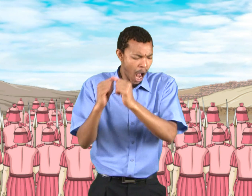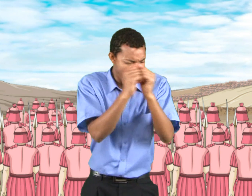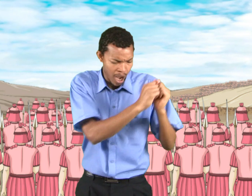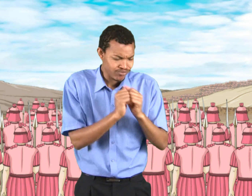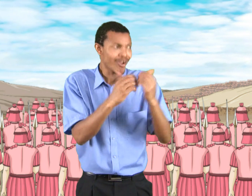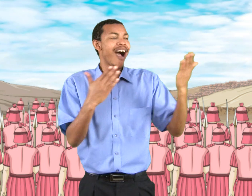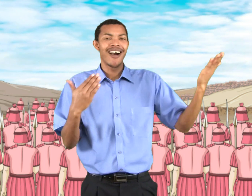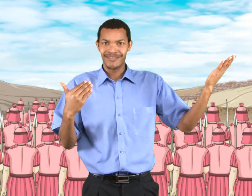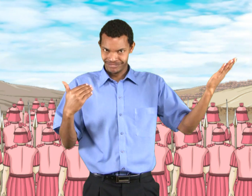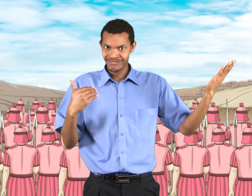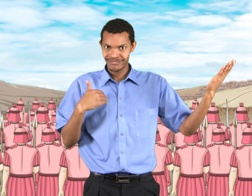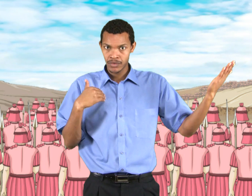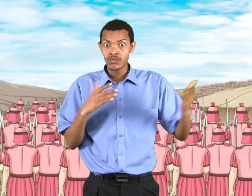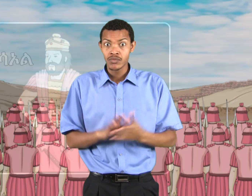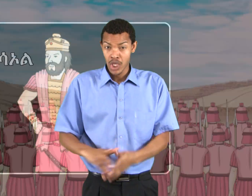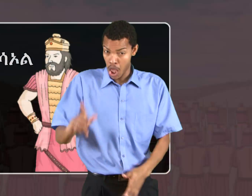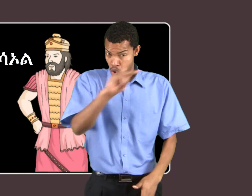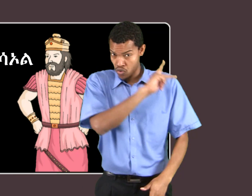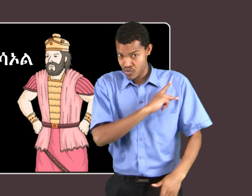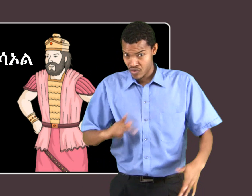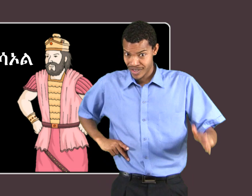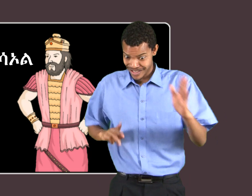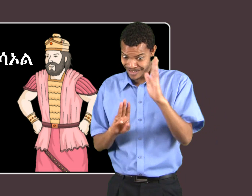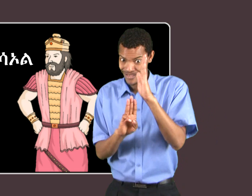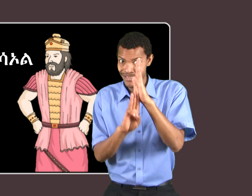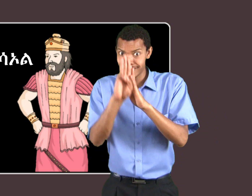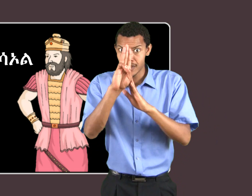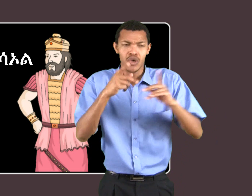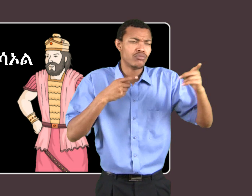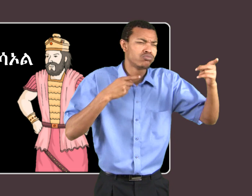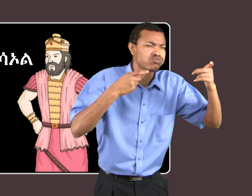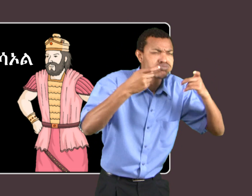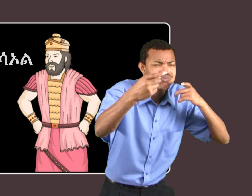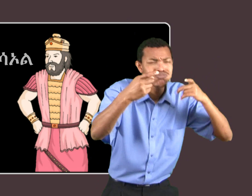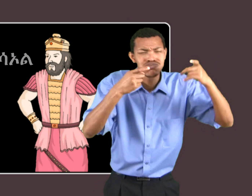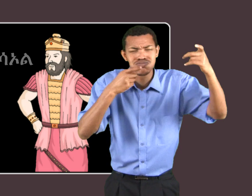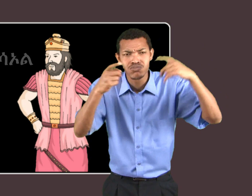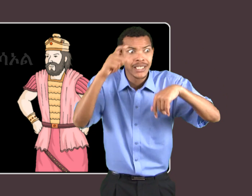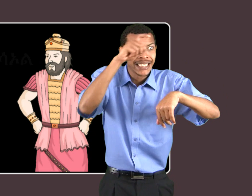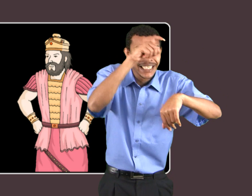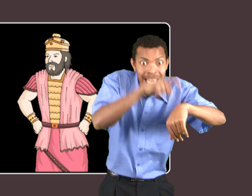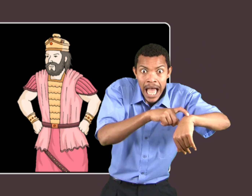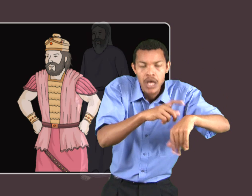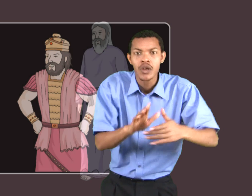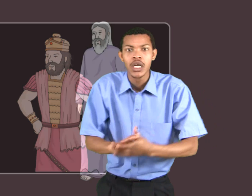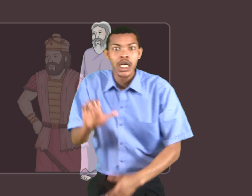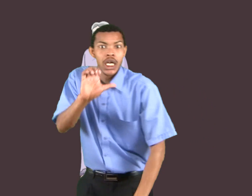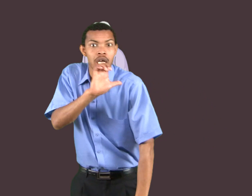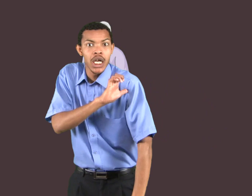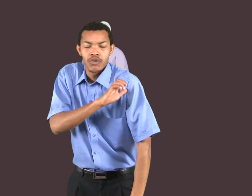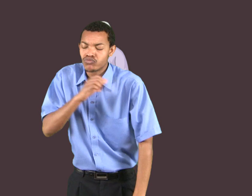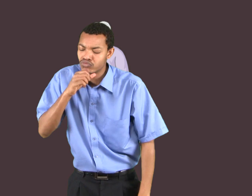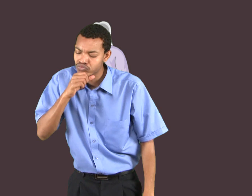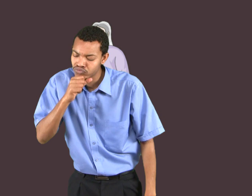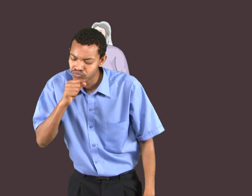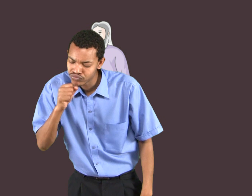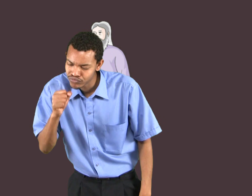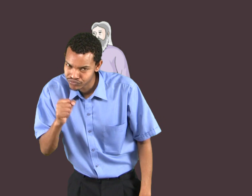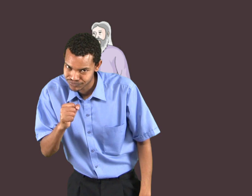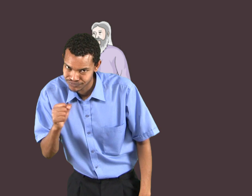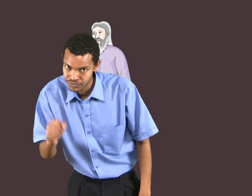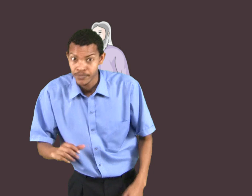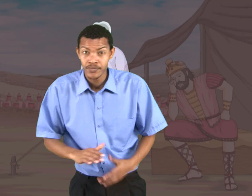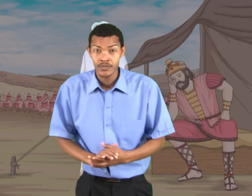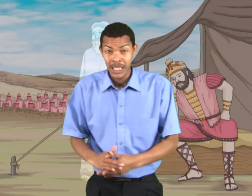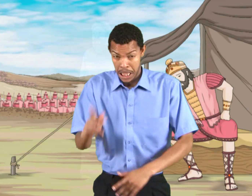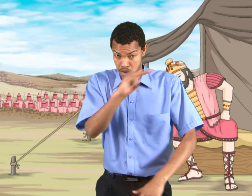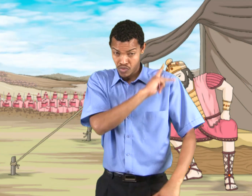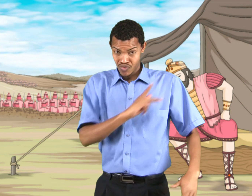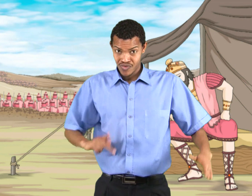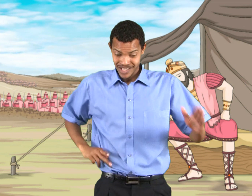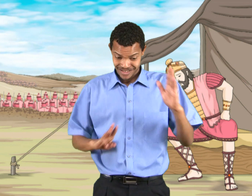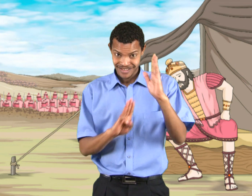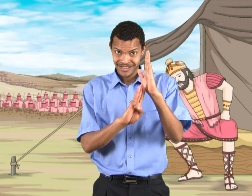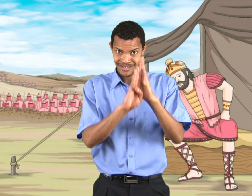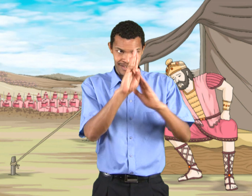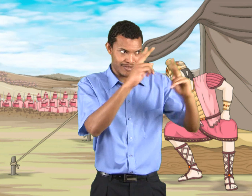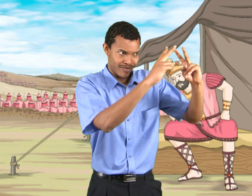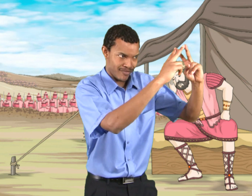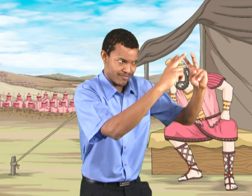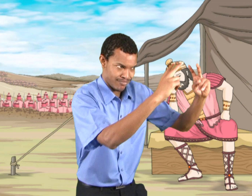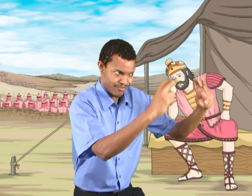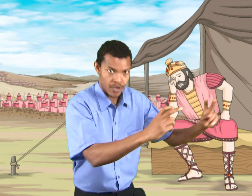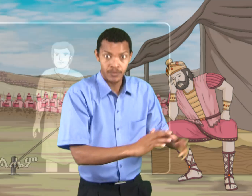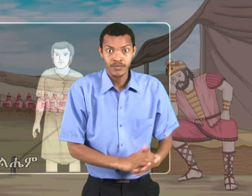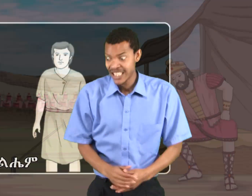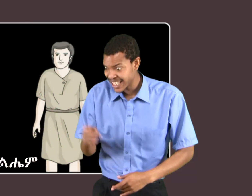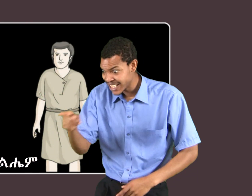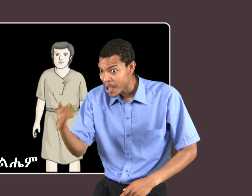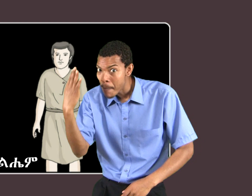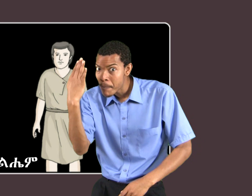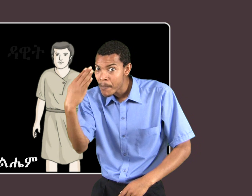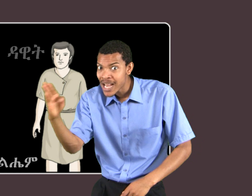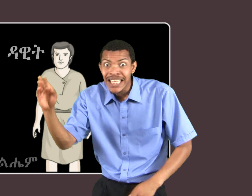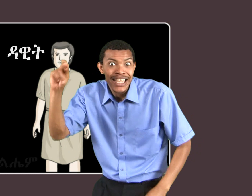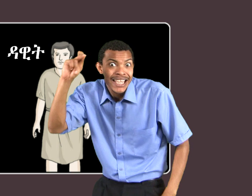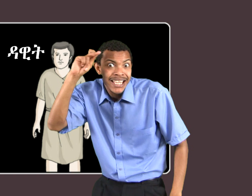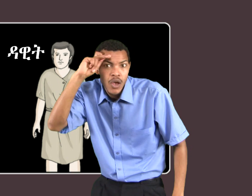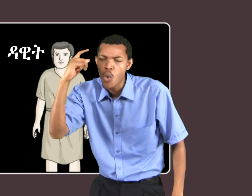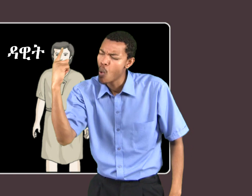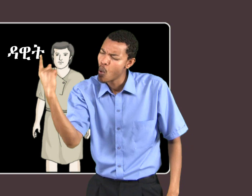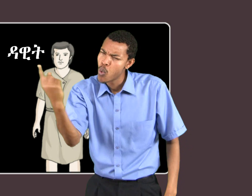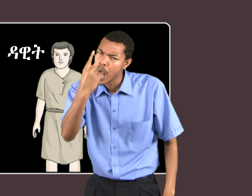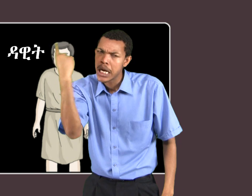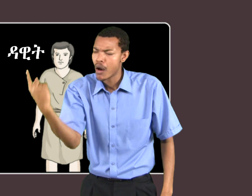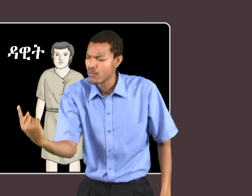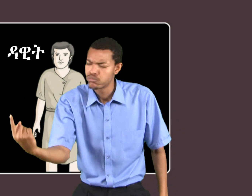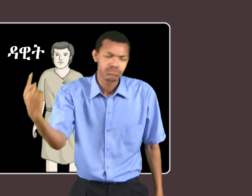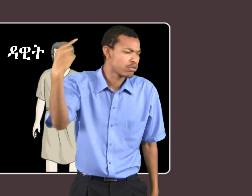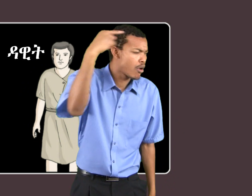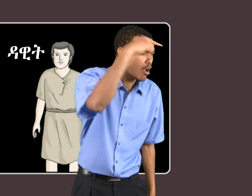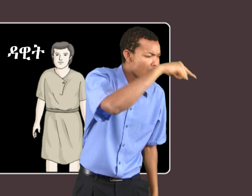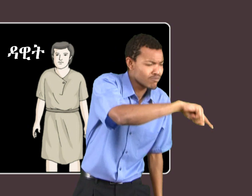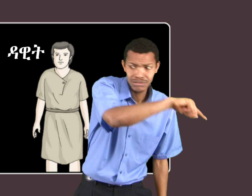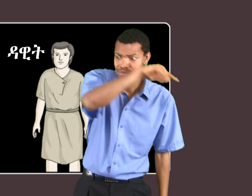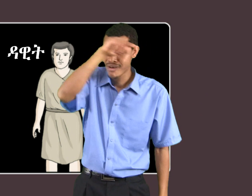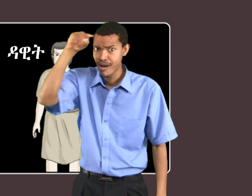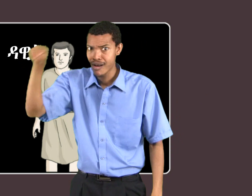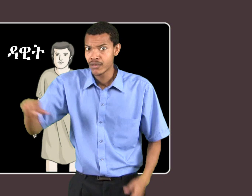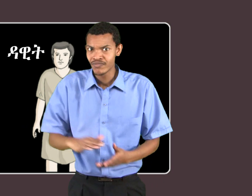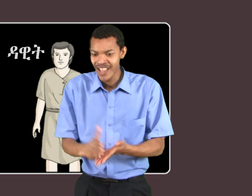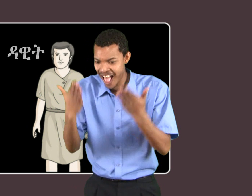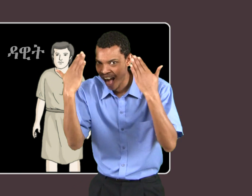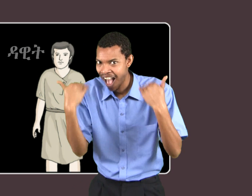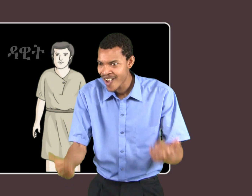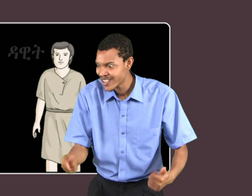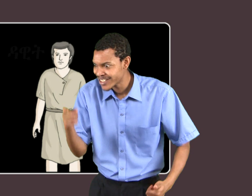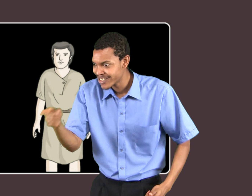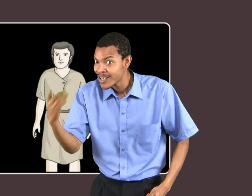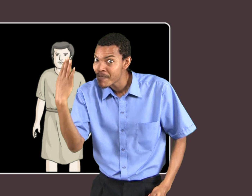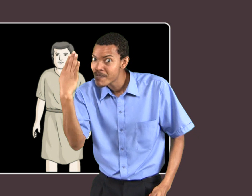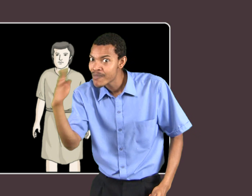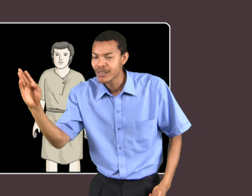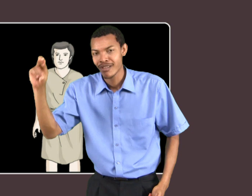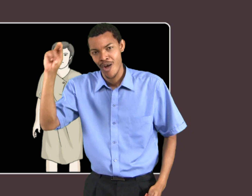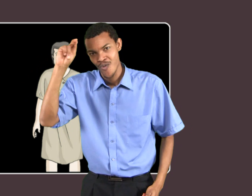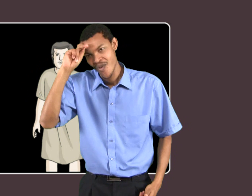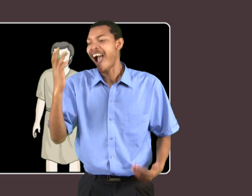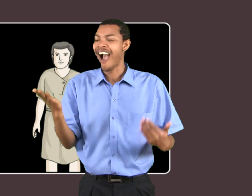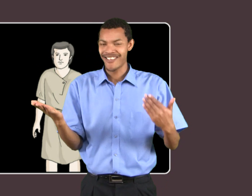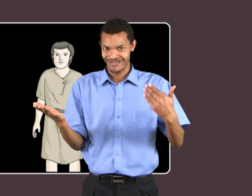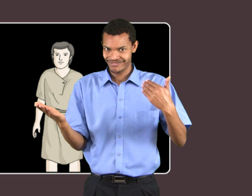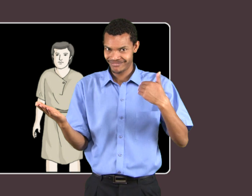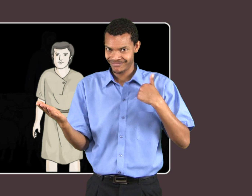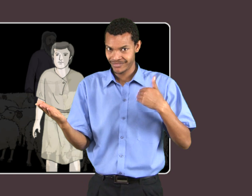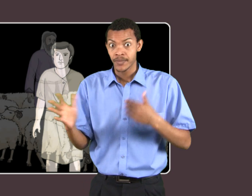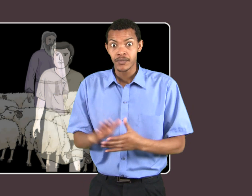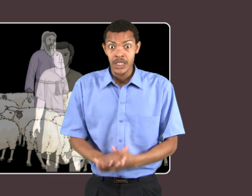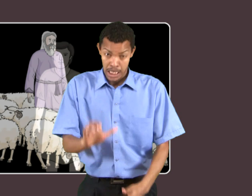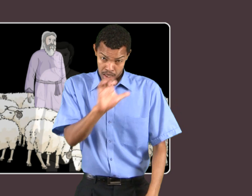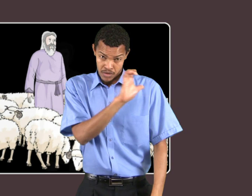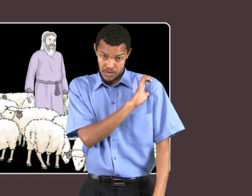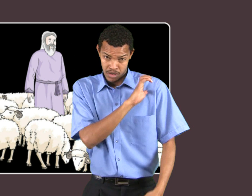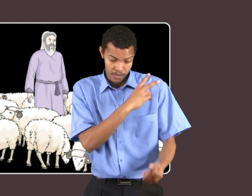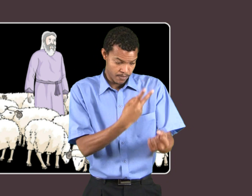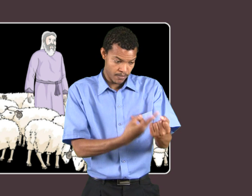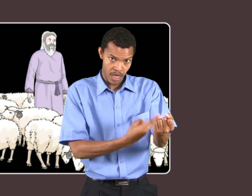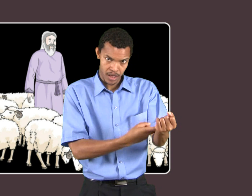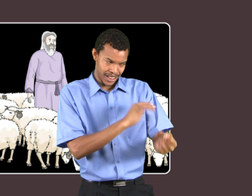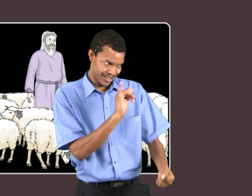The three oldest had followed Saul, but David went back and forth from Saul to tend his father’s sheep in Bethlehem.